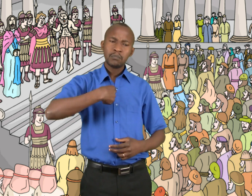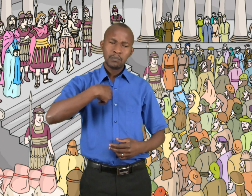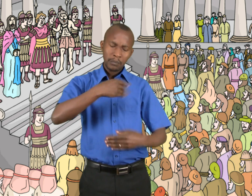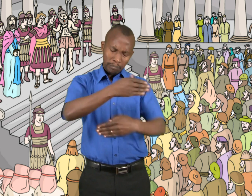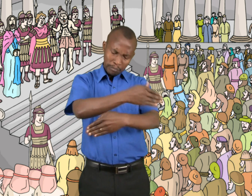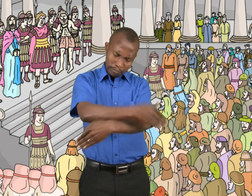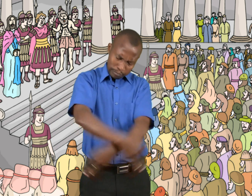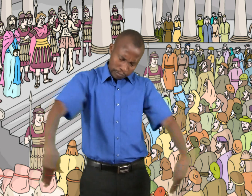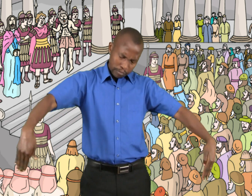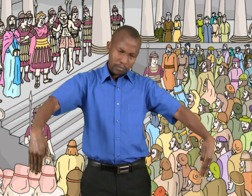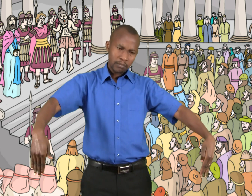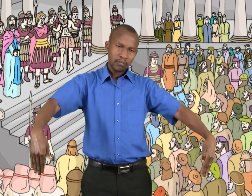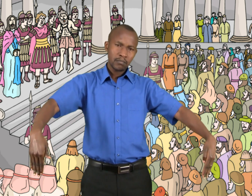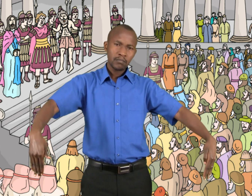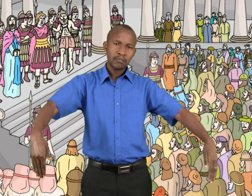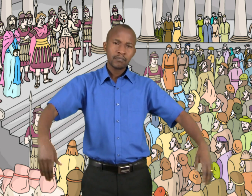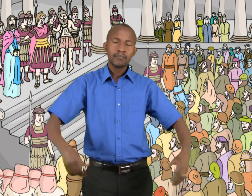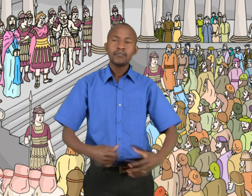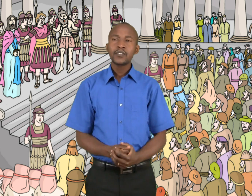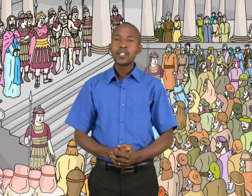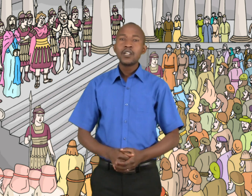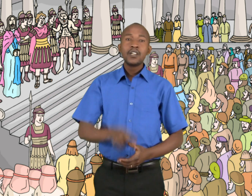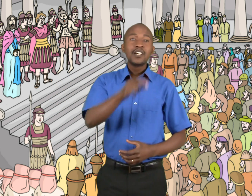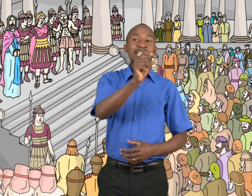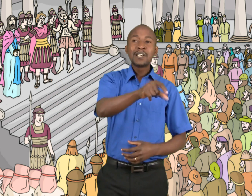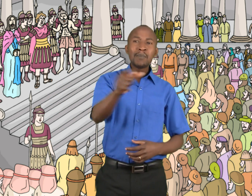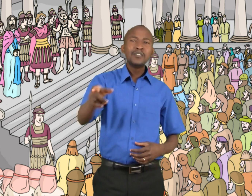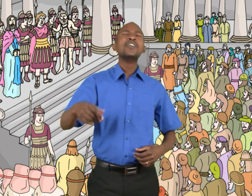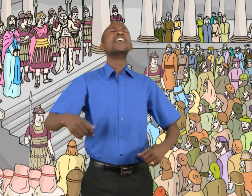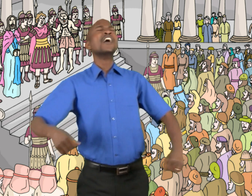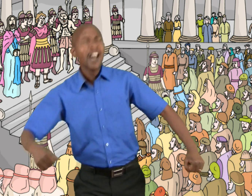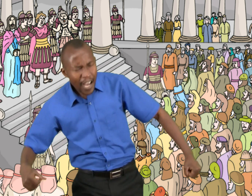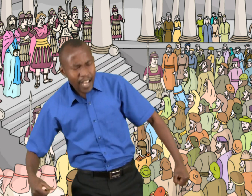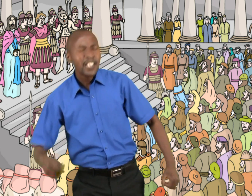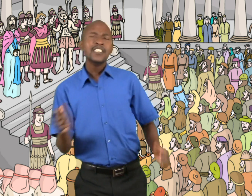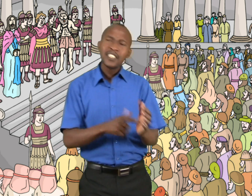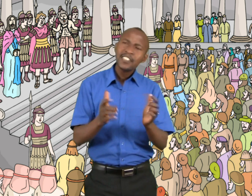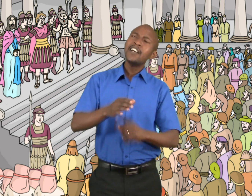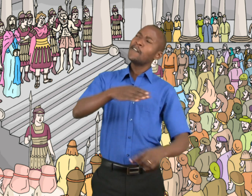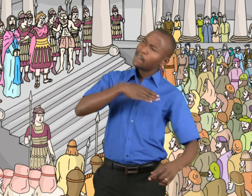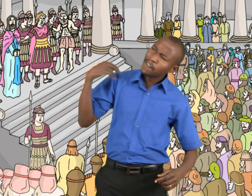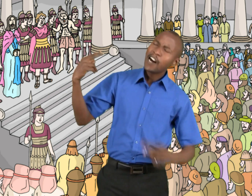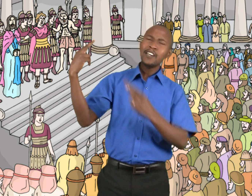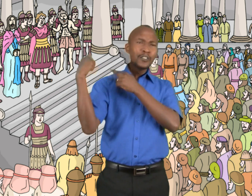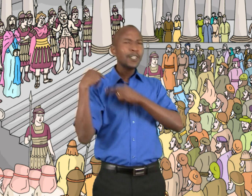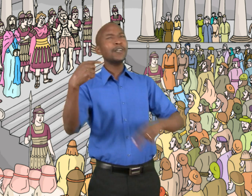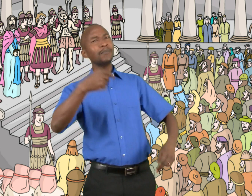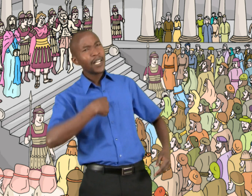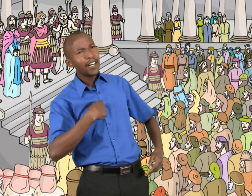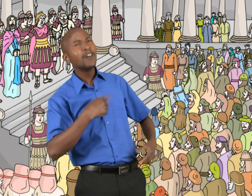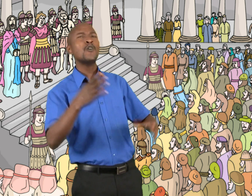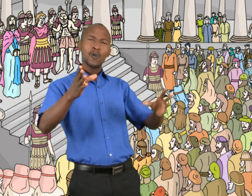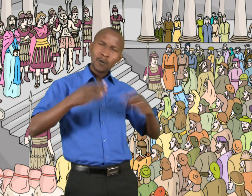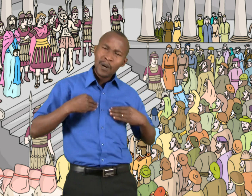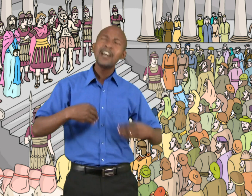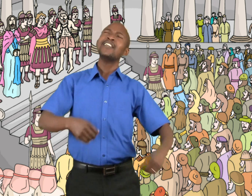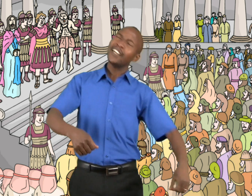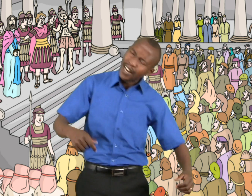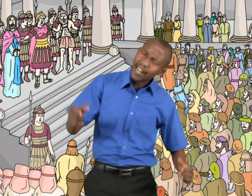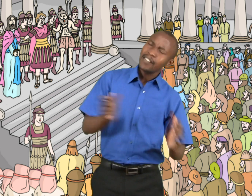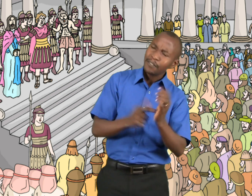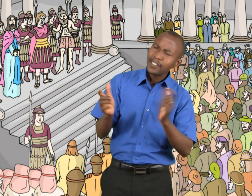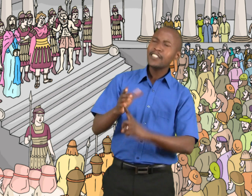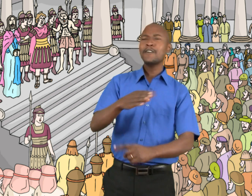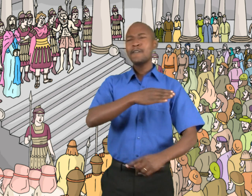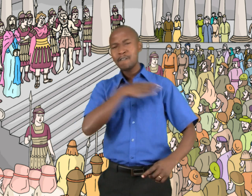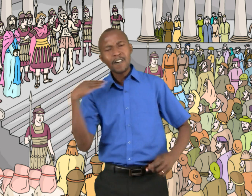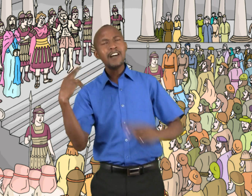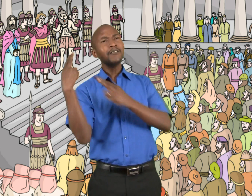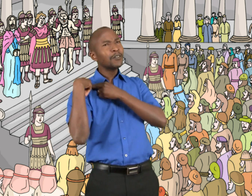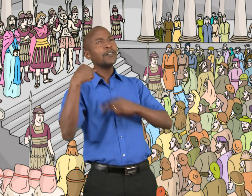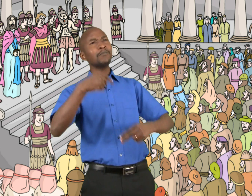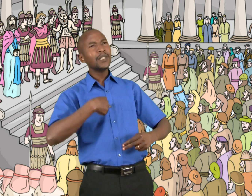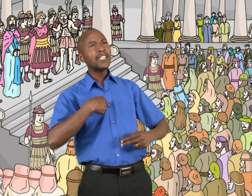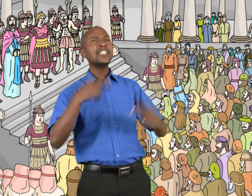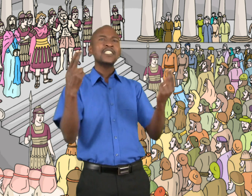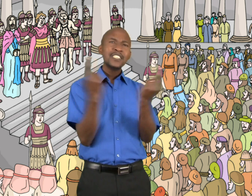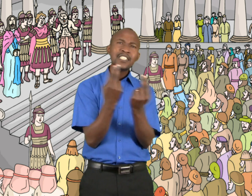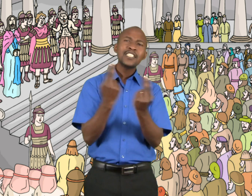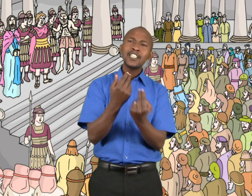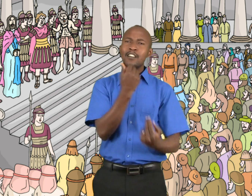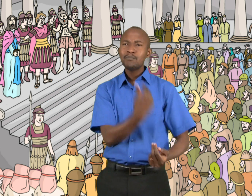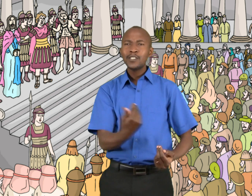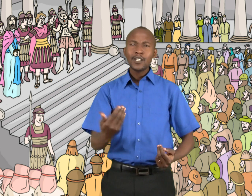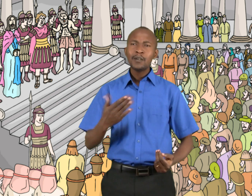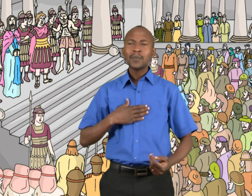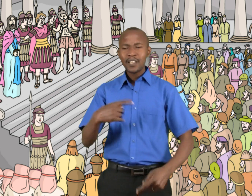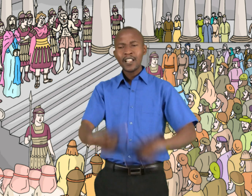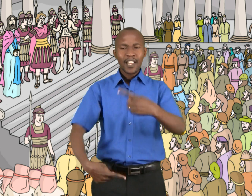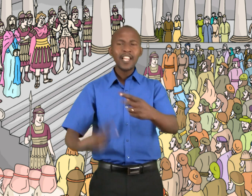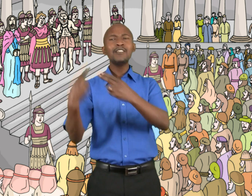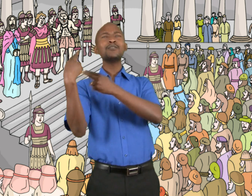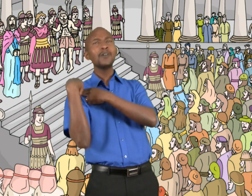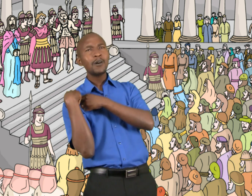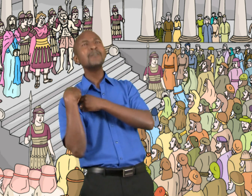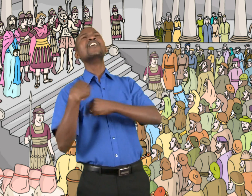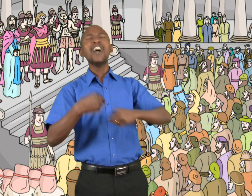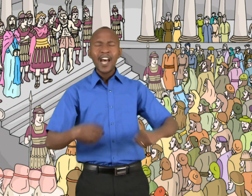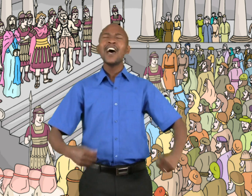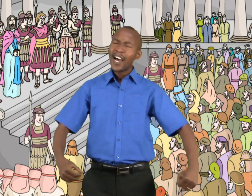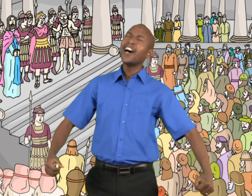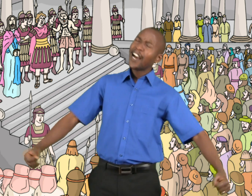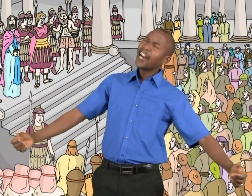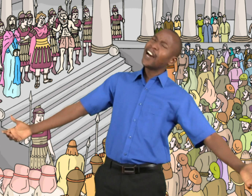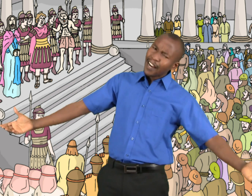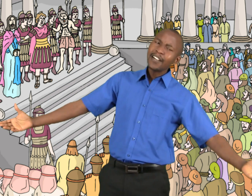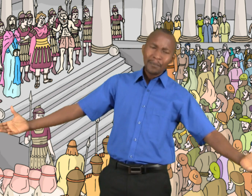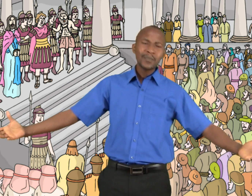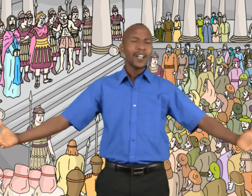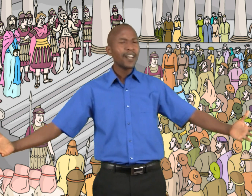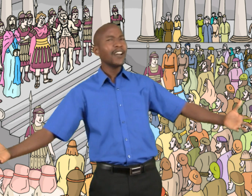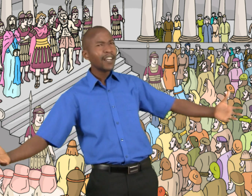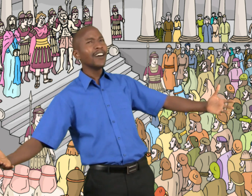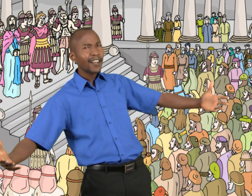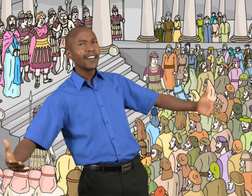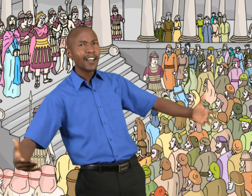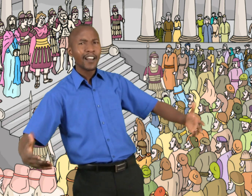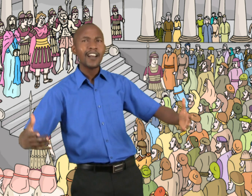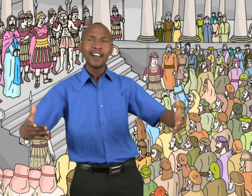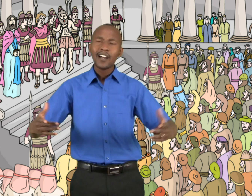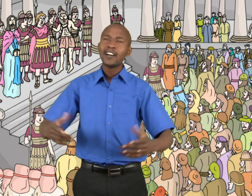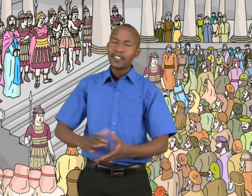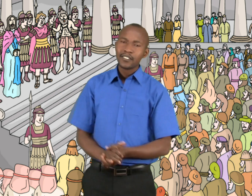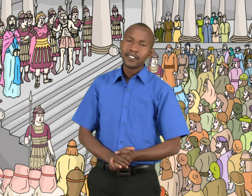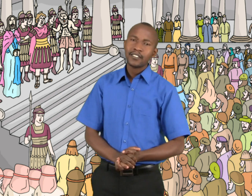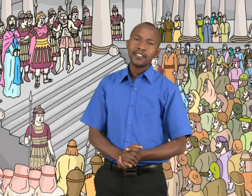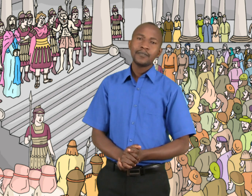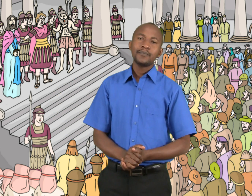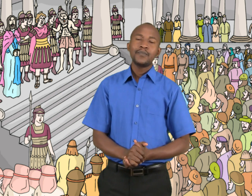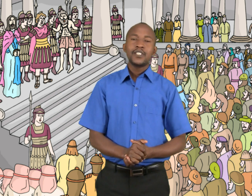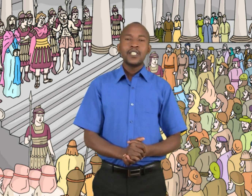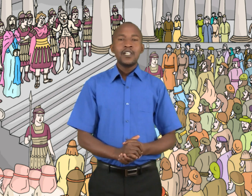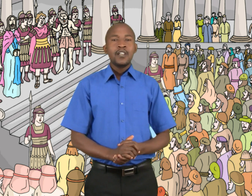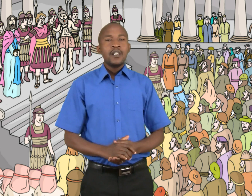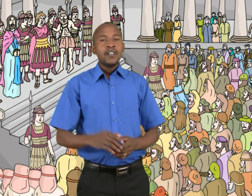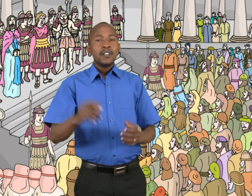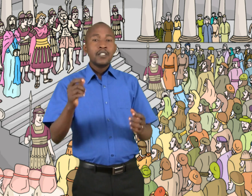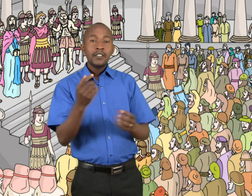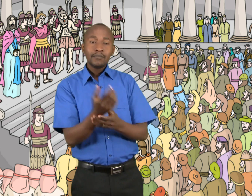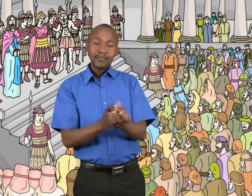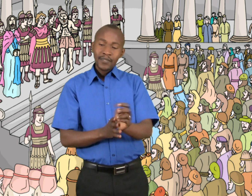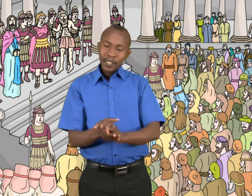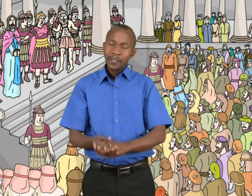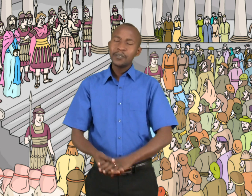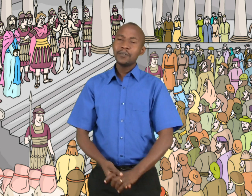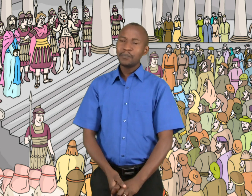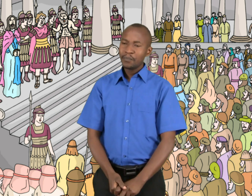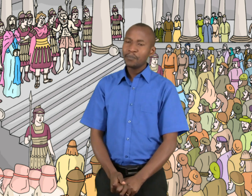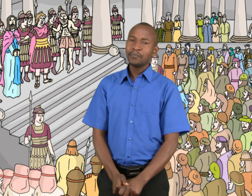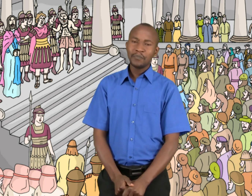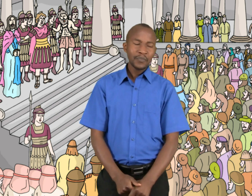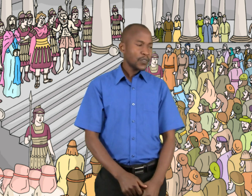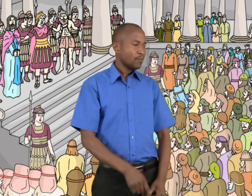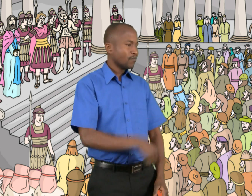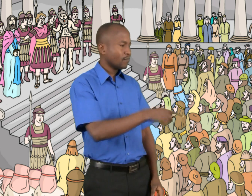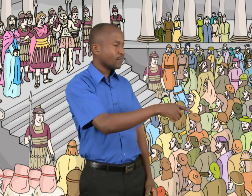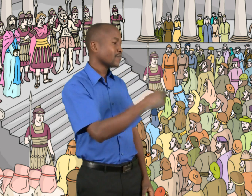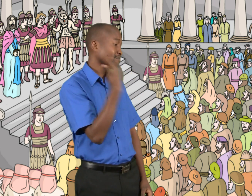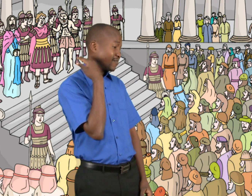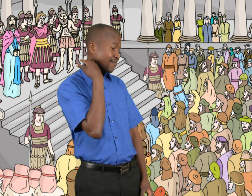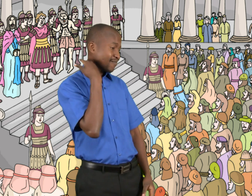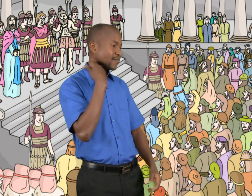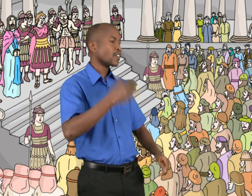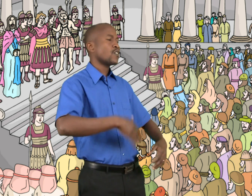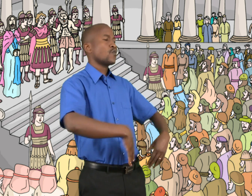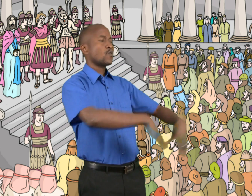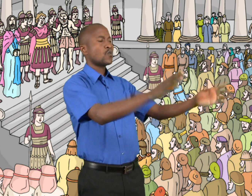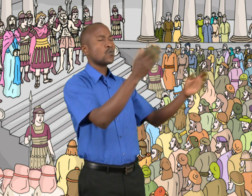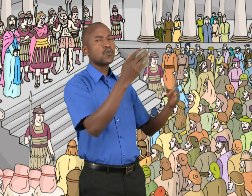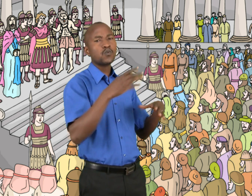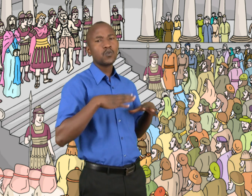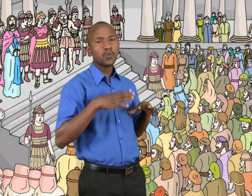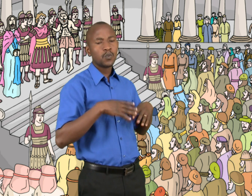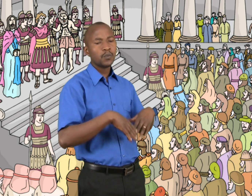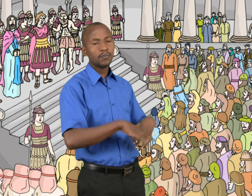“I am innocent of this man’s blood,” he said. “You bear the responsibility.”